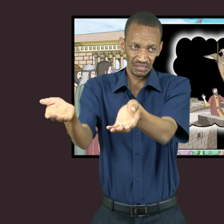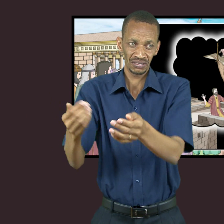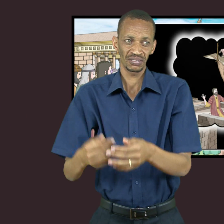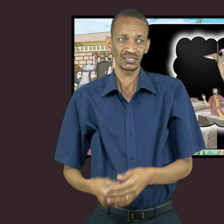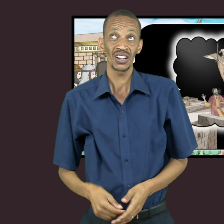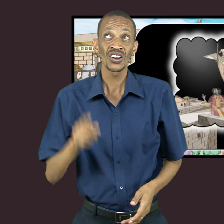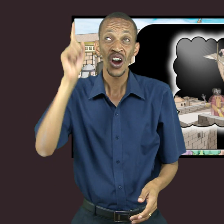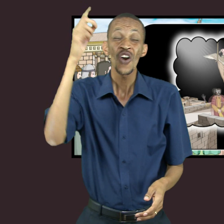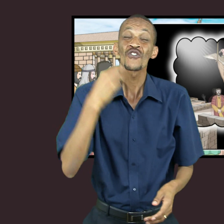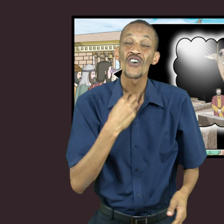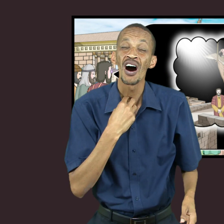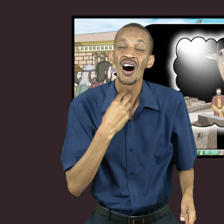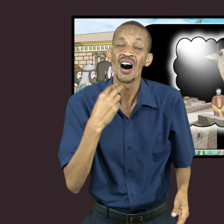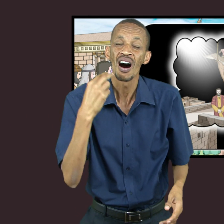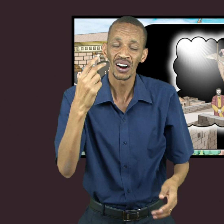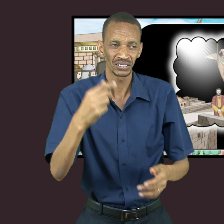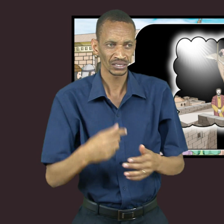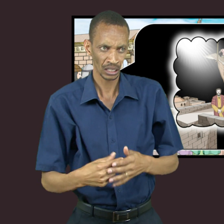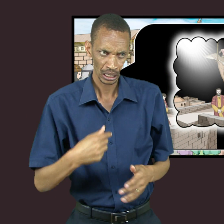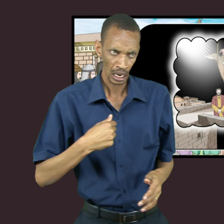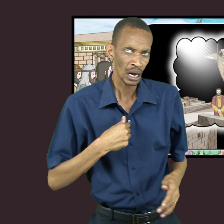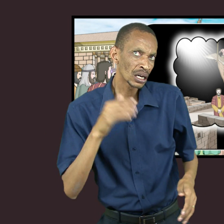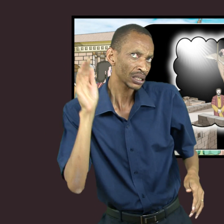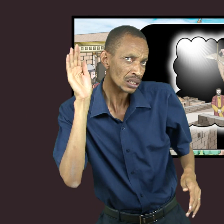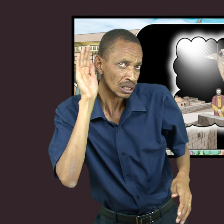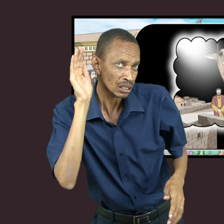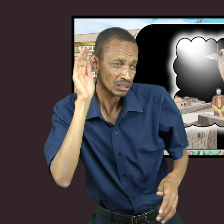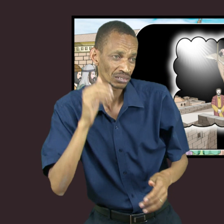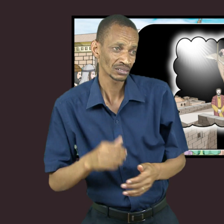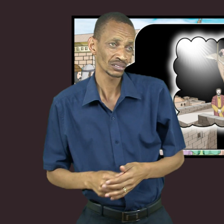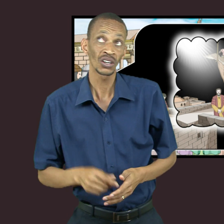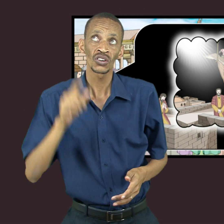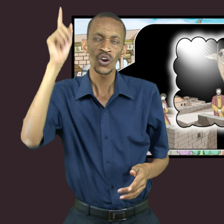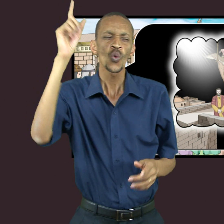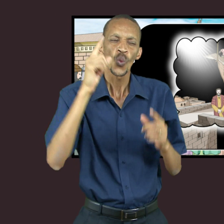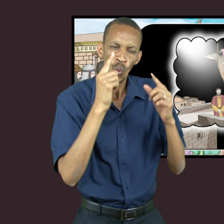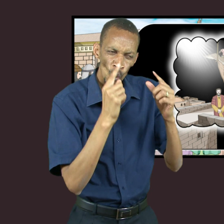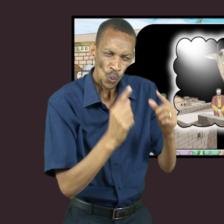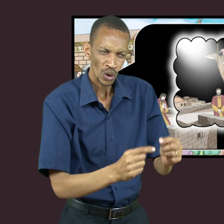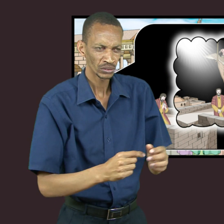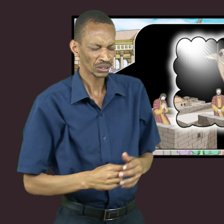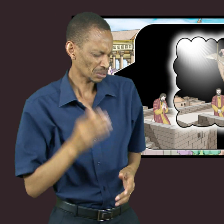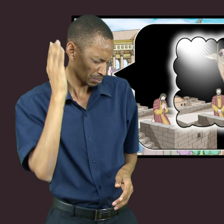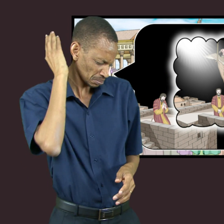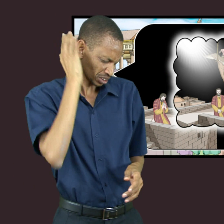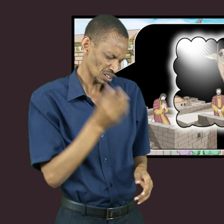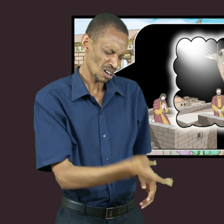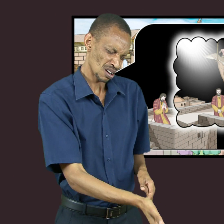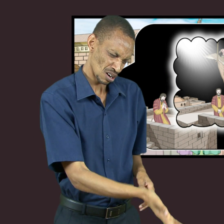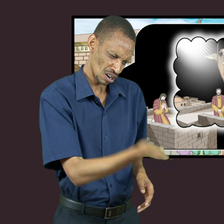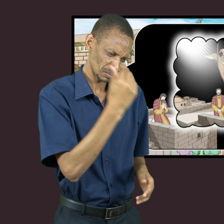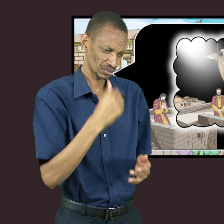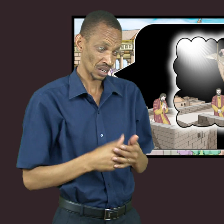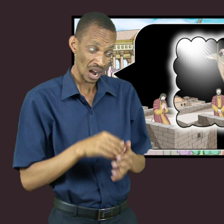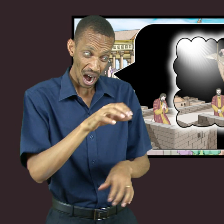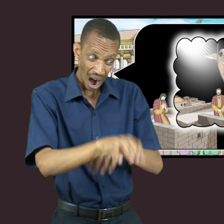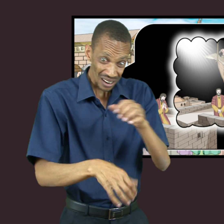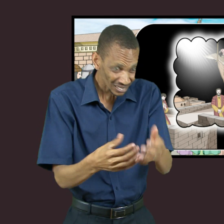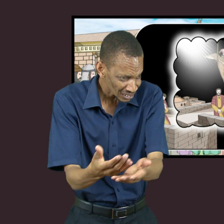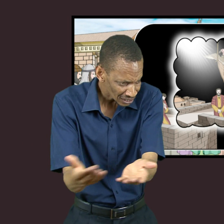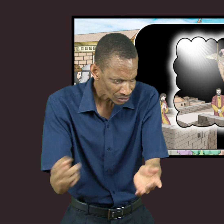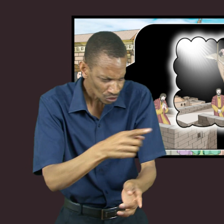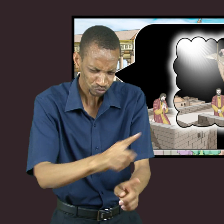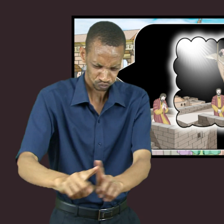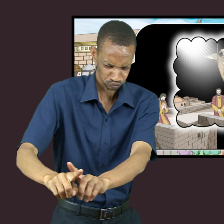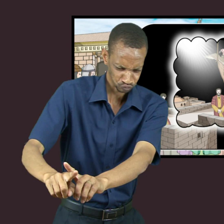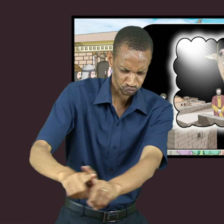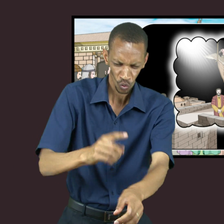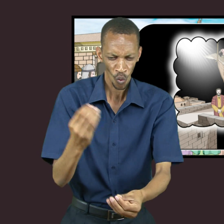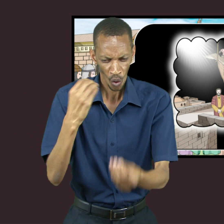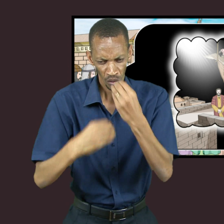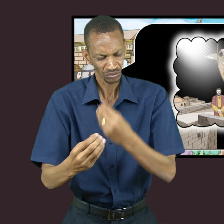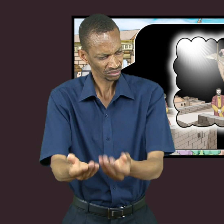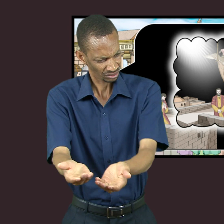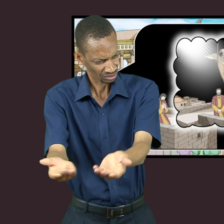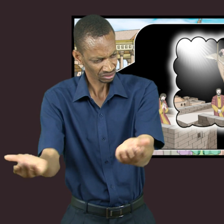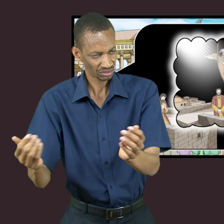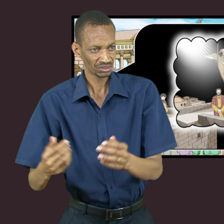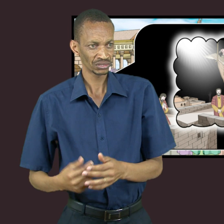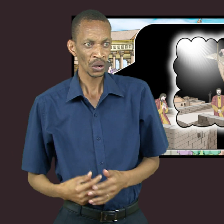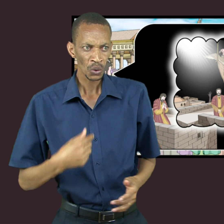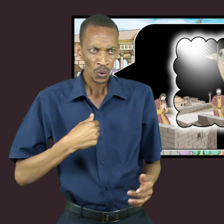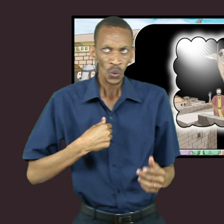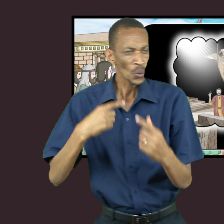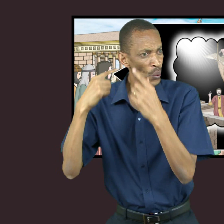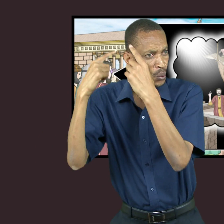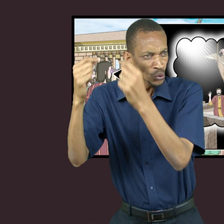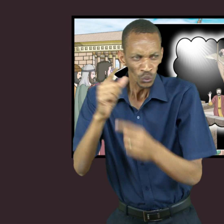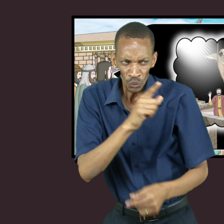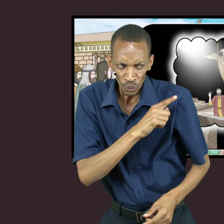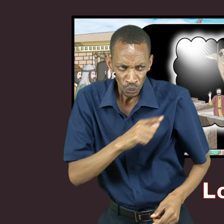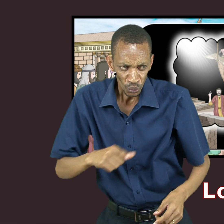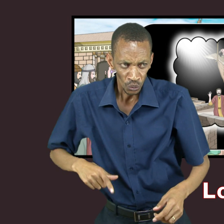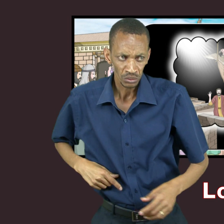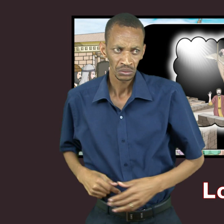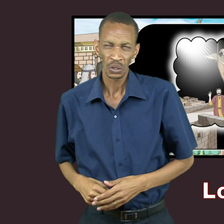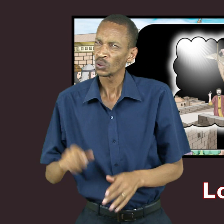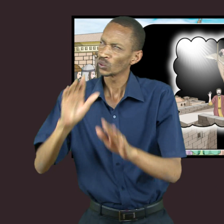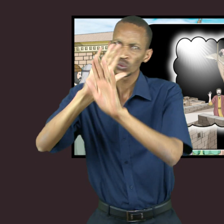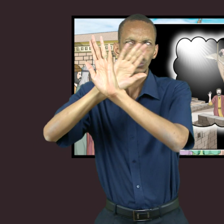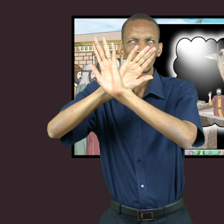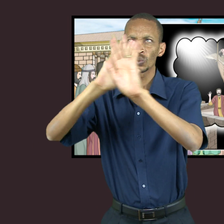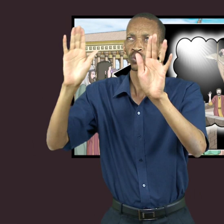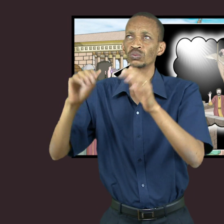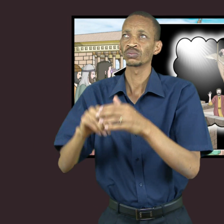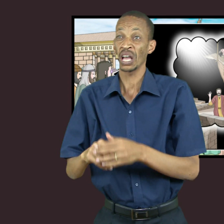Then I heard a voice saying to me, ‘Get up, Peter, kill and eat.’